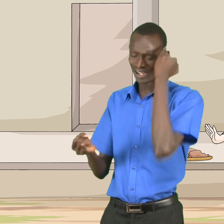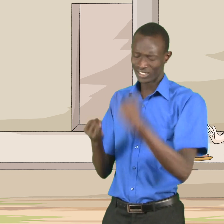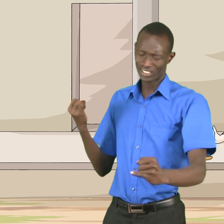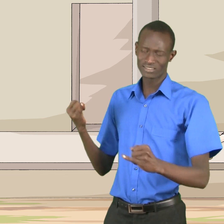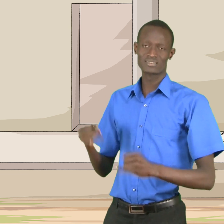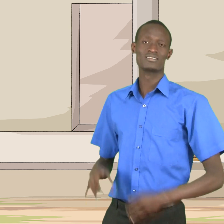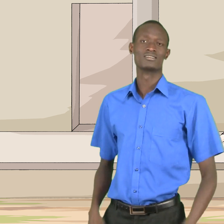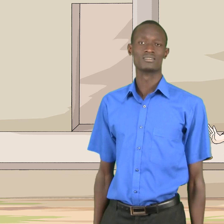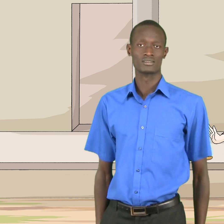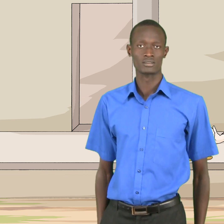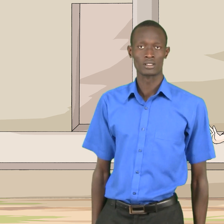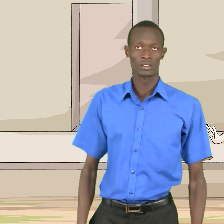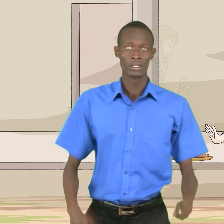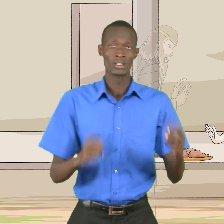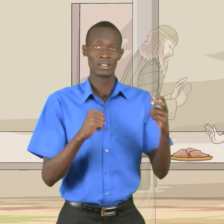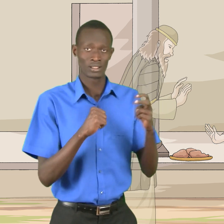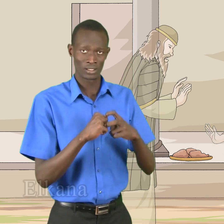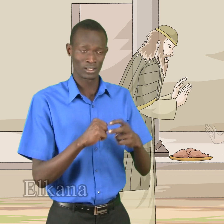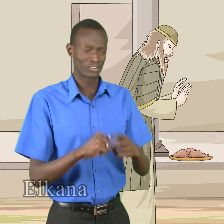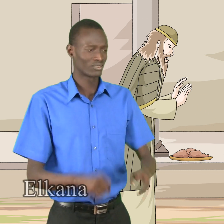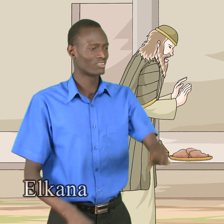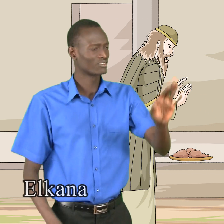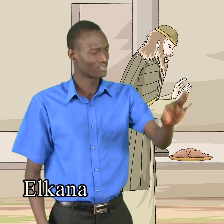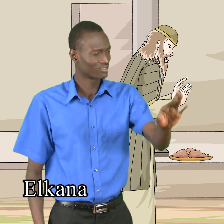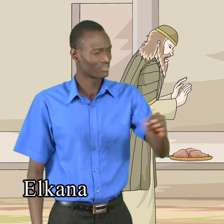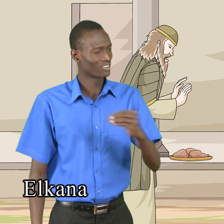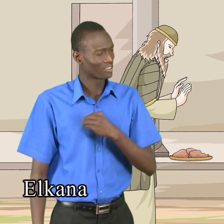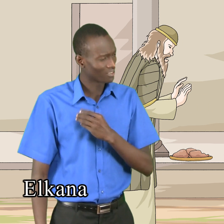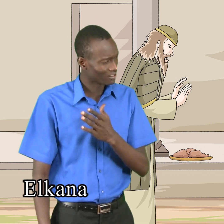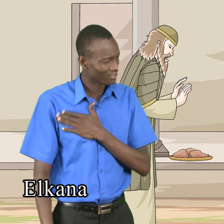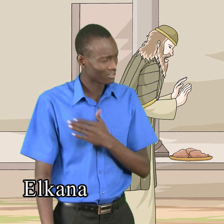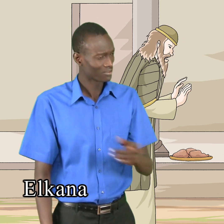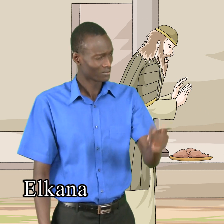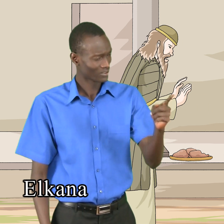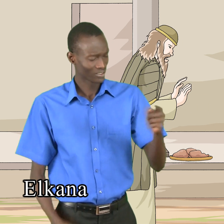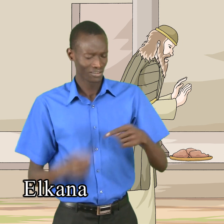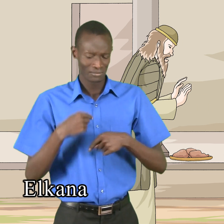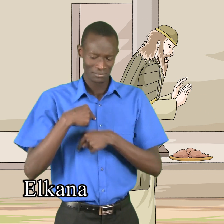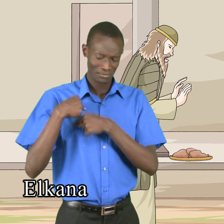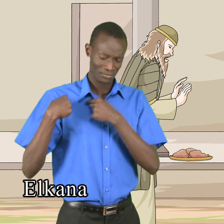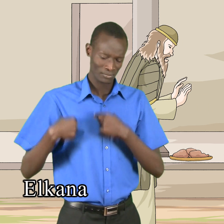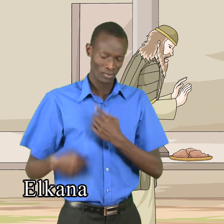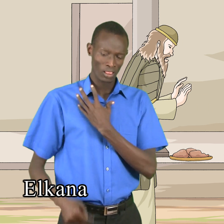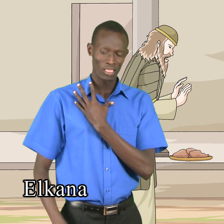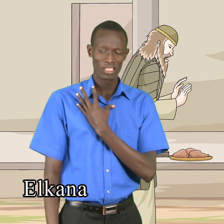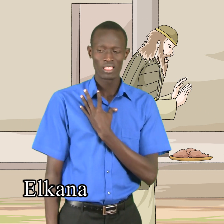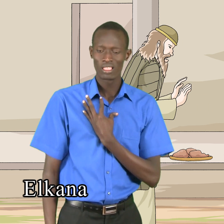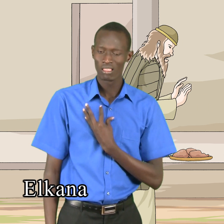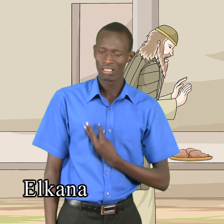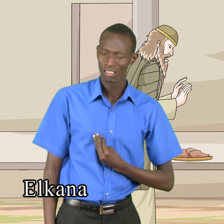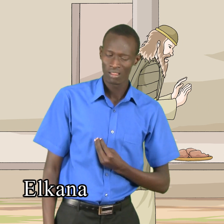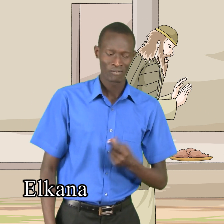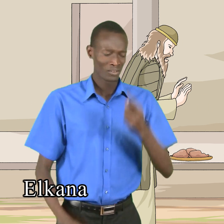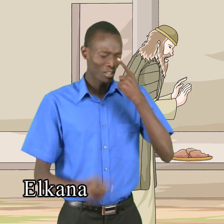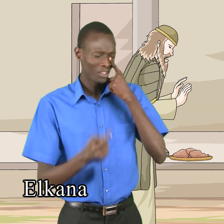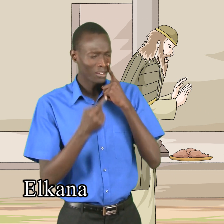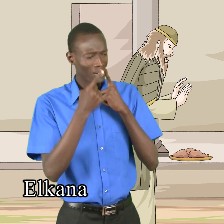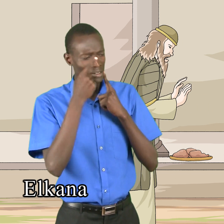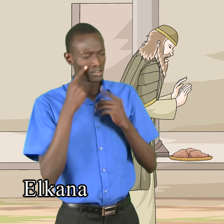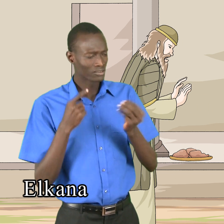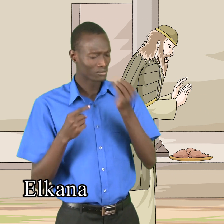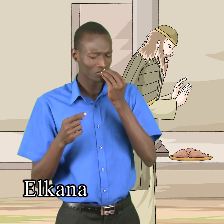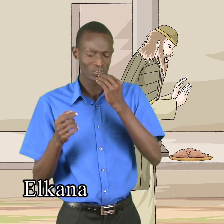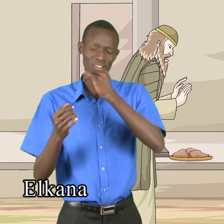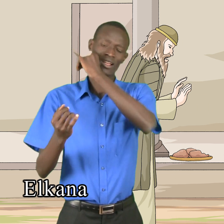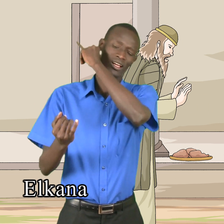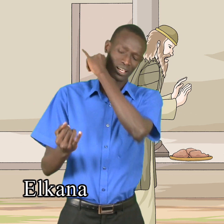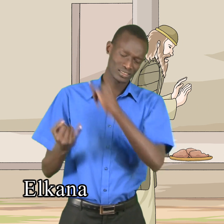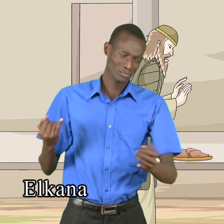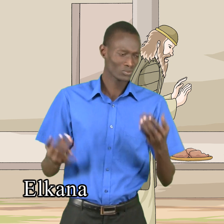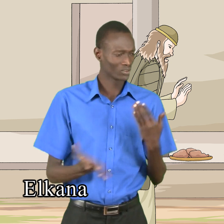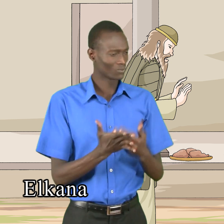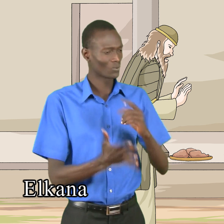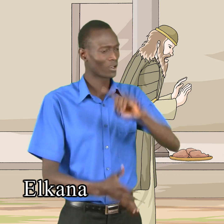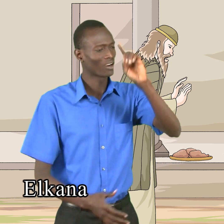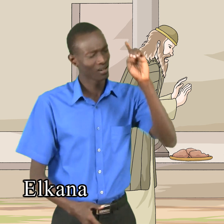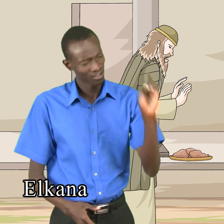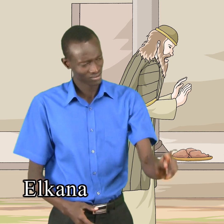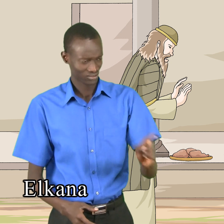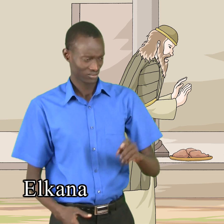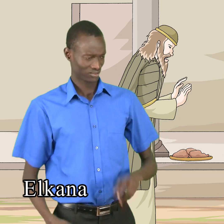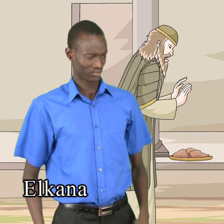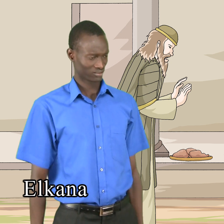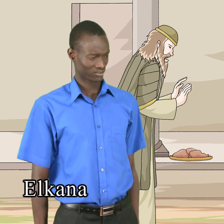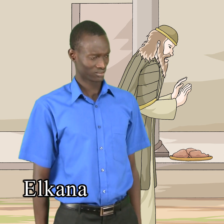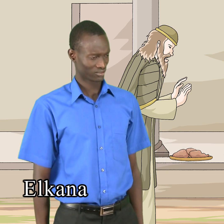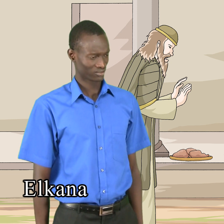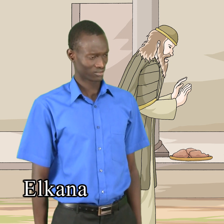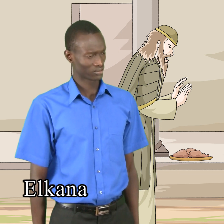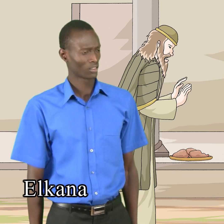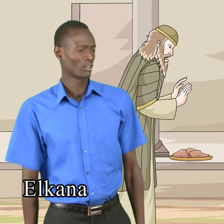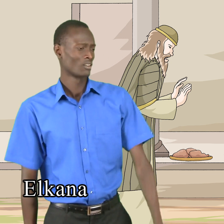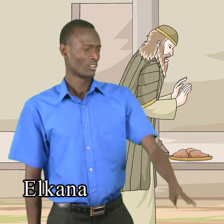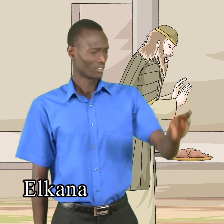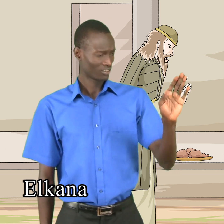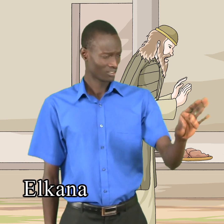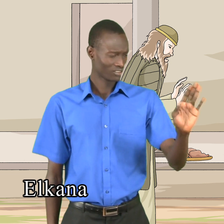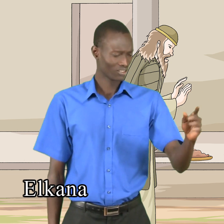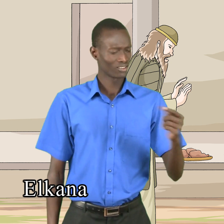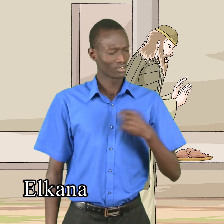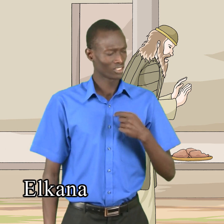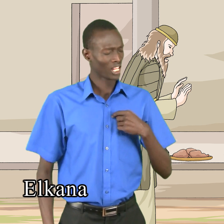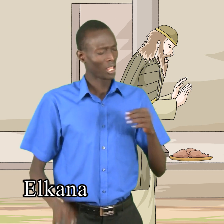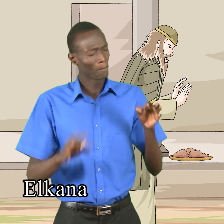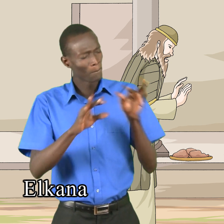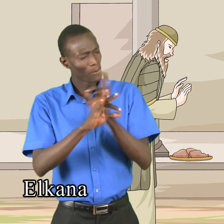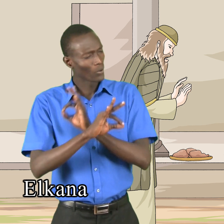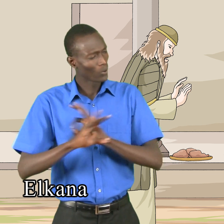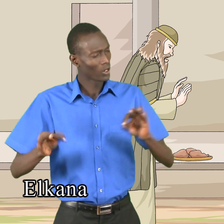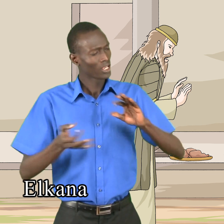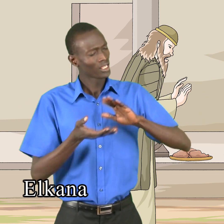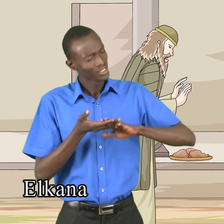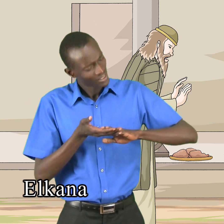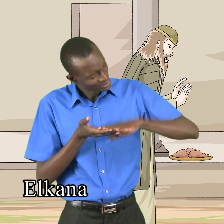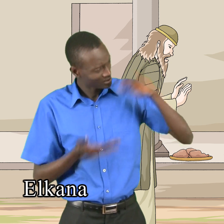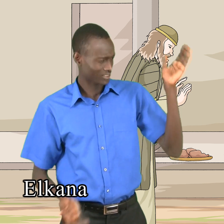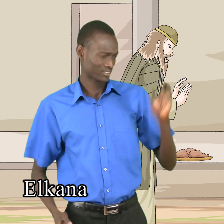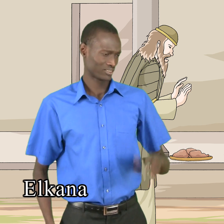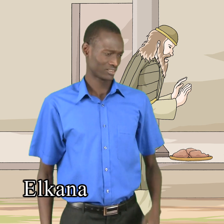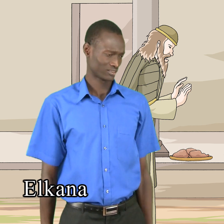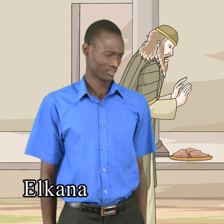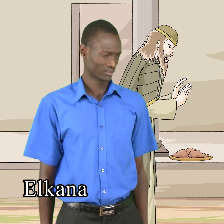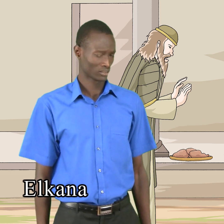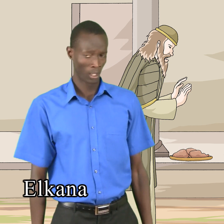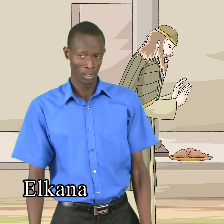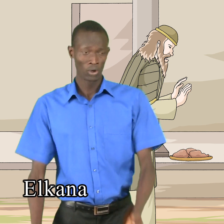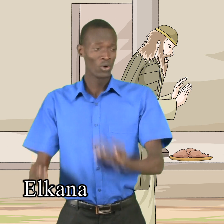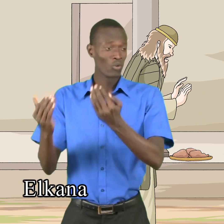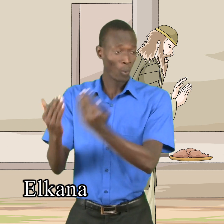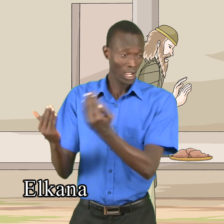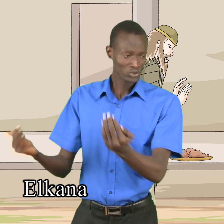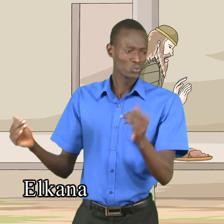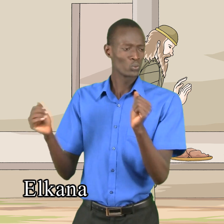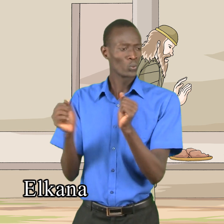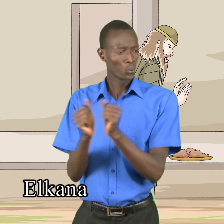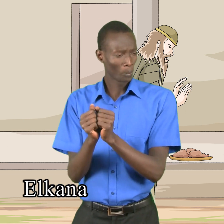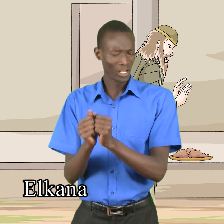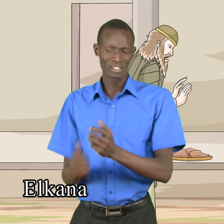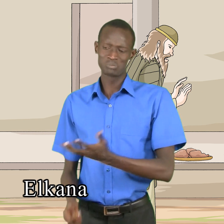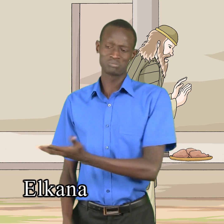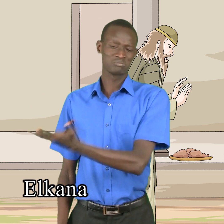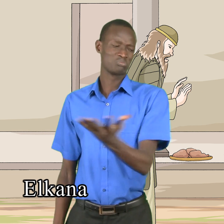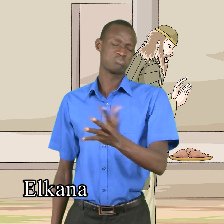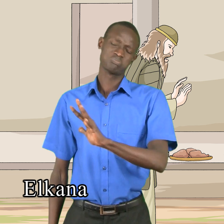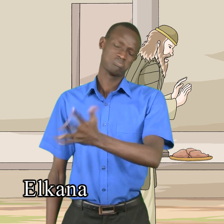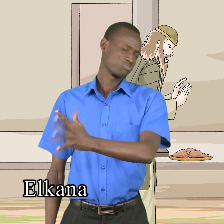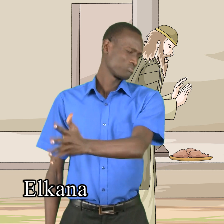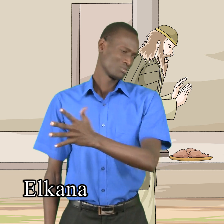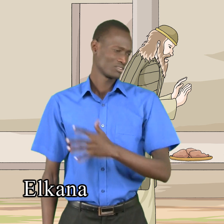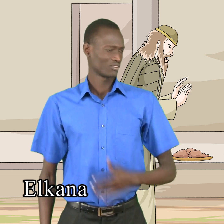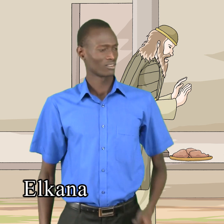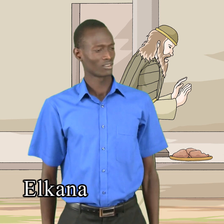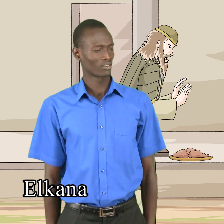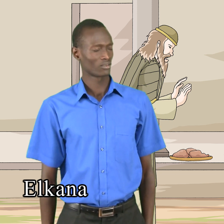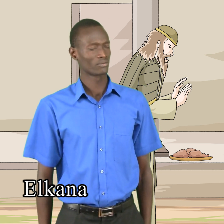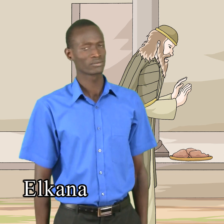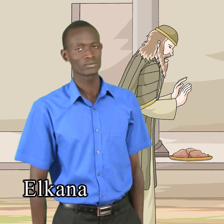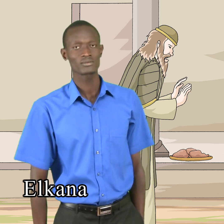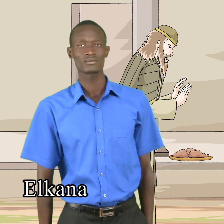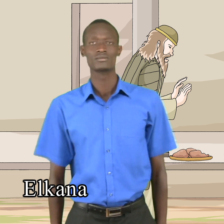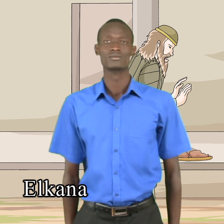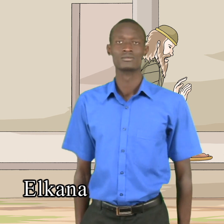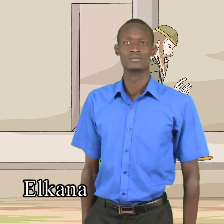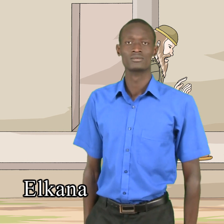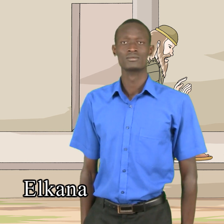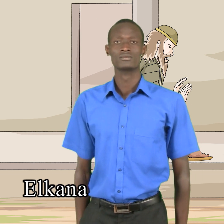“Hannah, why are you crying?” her husband Elkanah asked. “Why won’t you eat? Why is your heart so grieved?